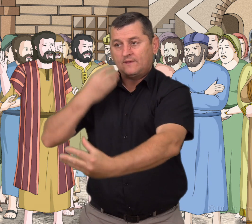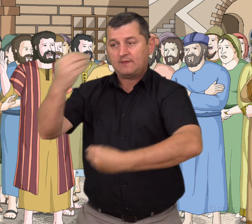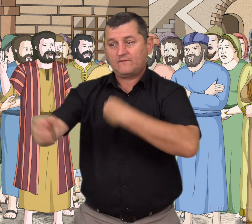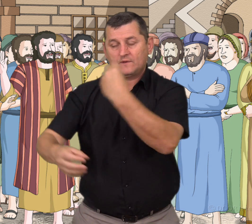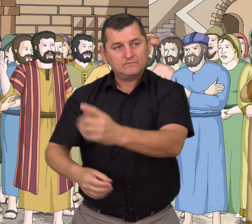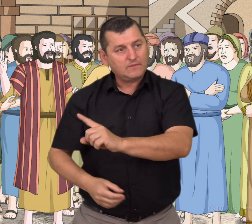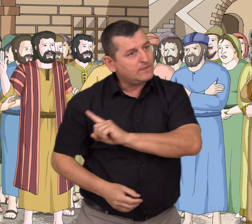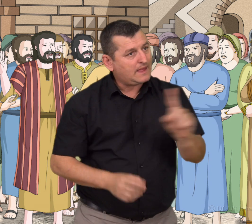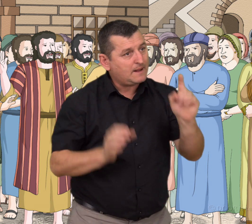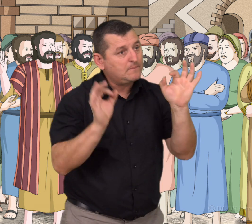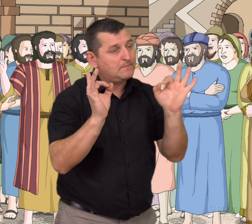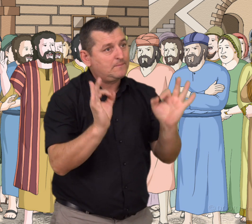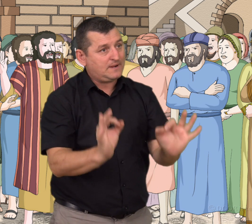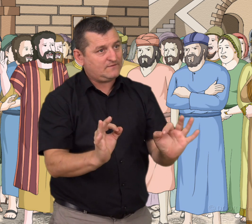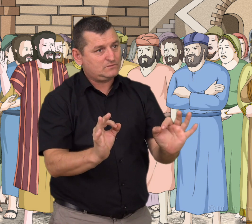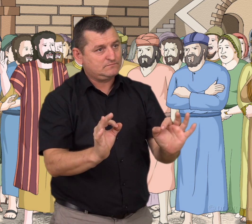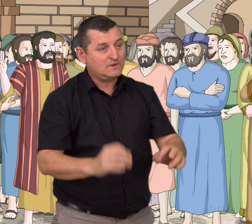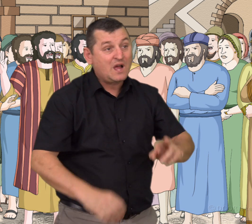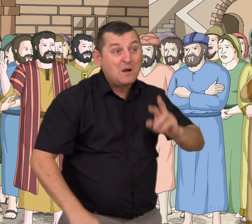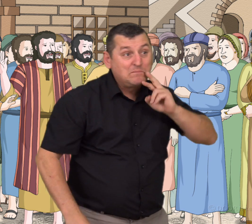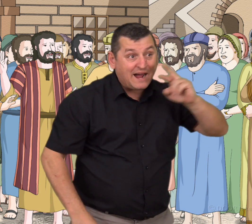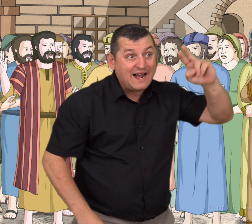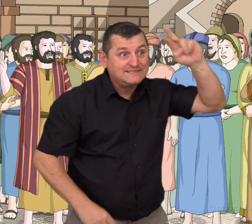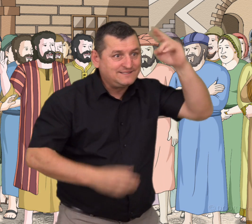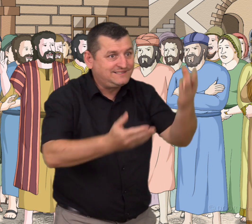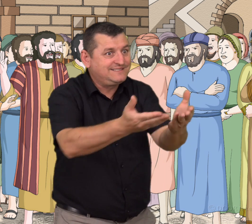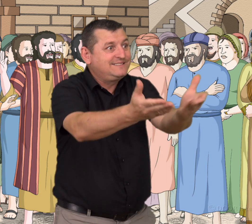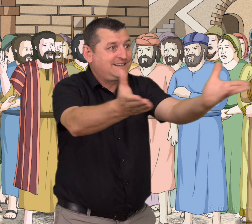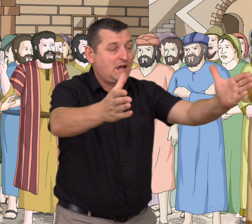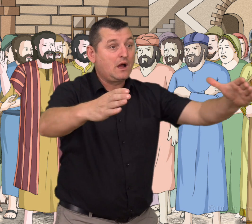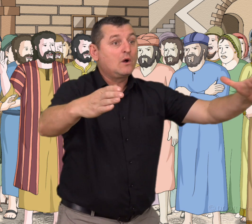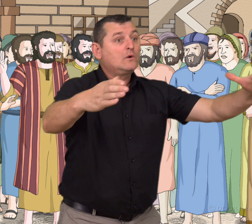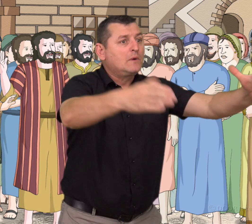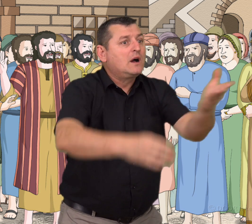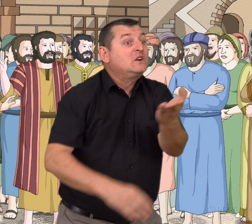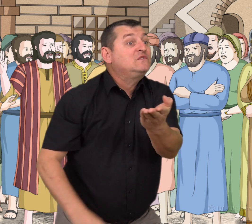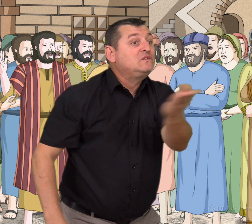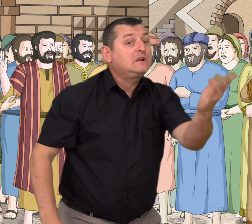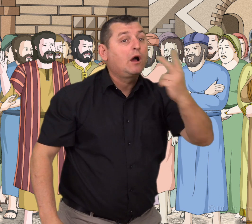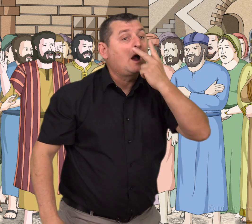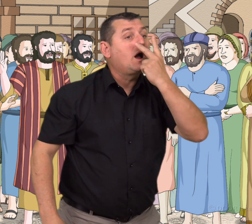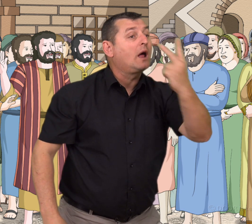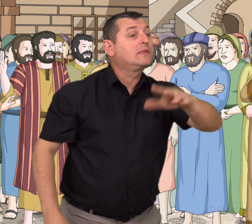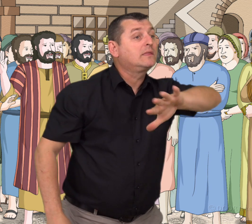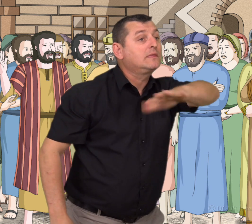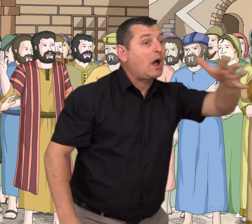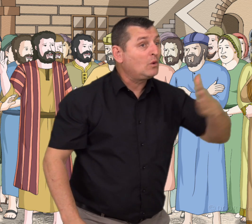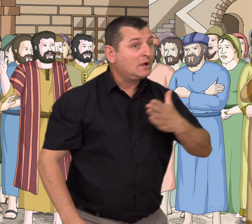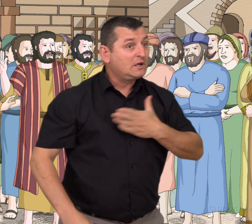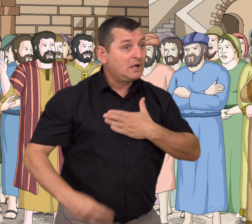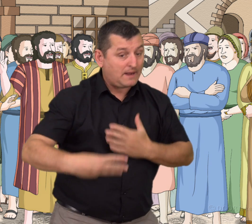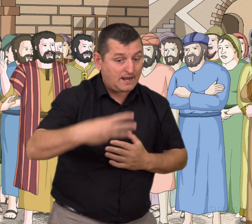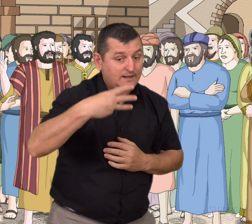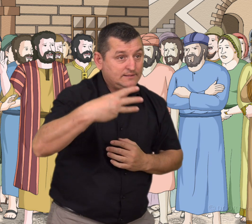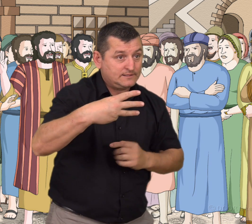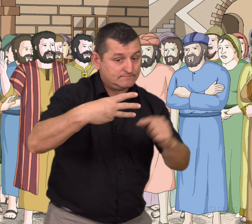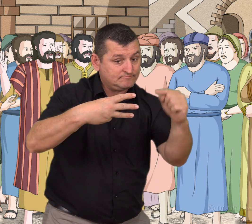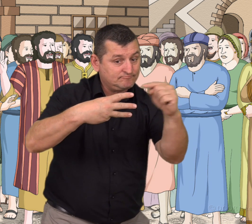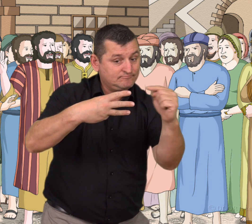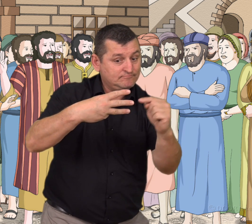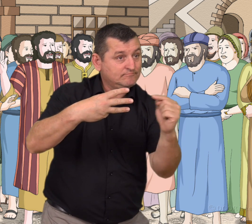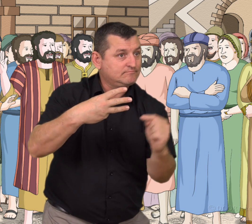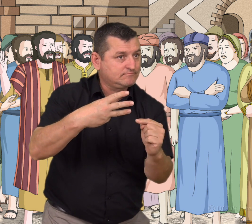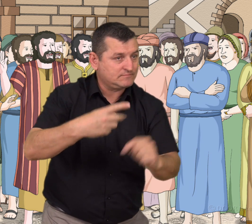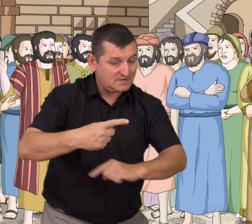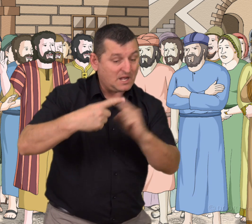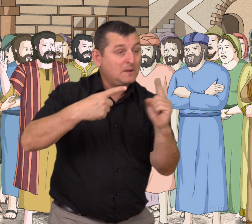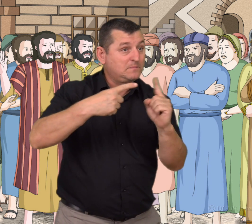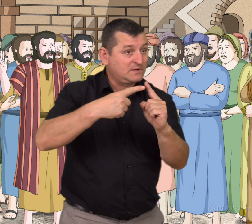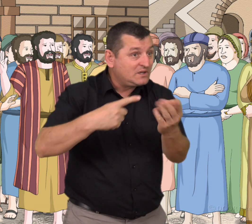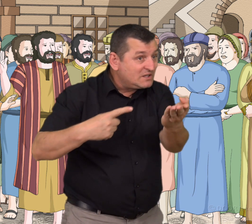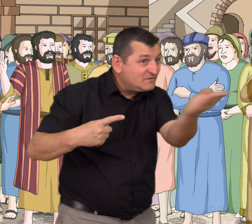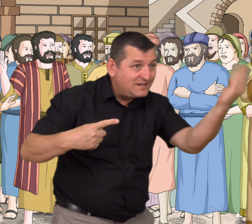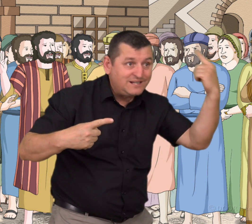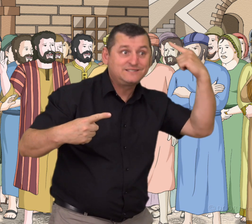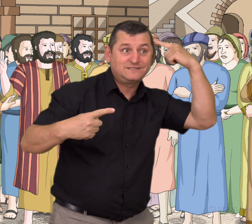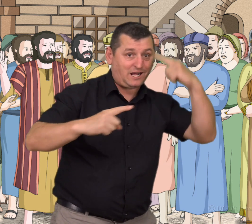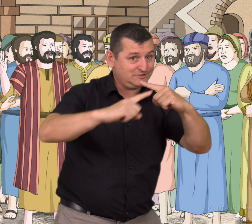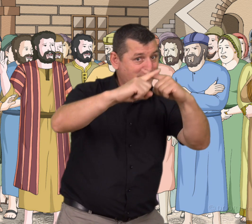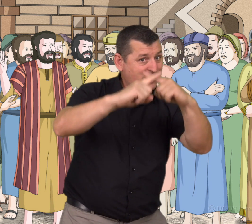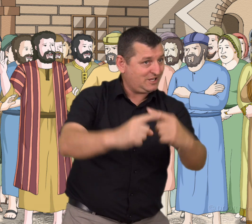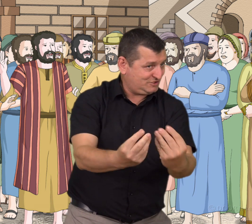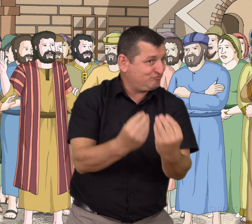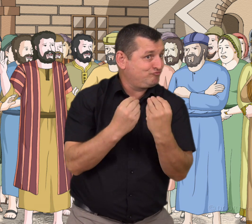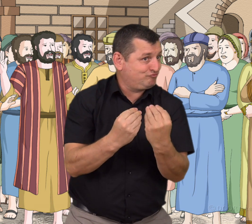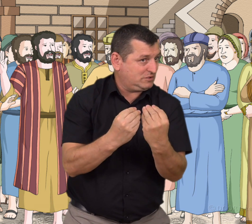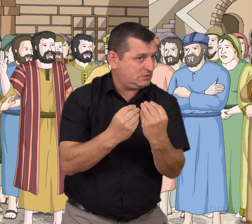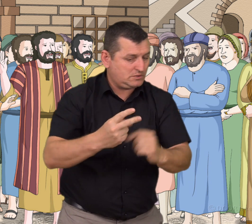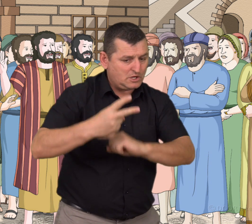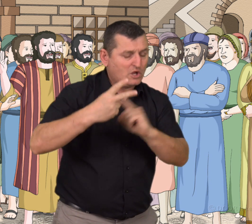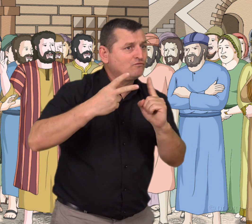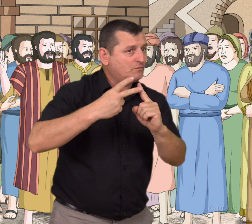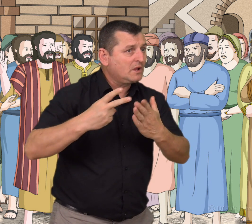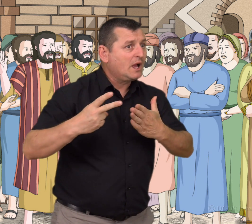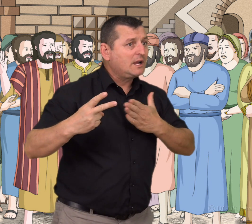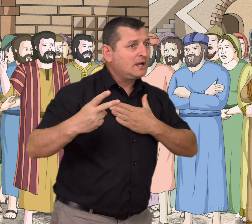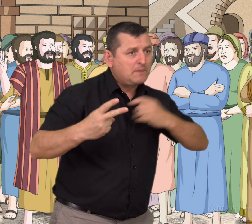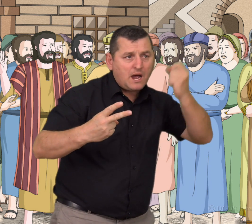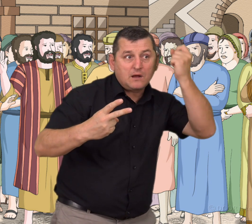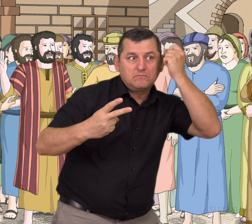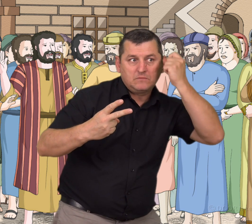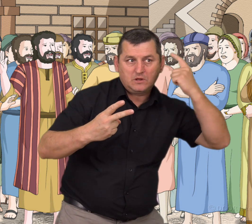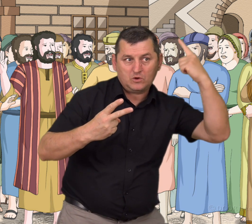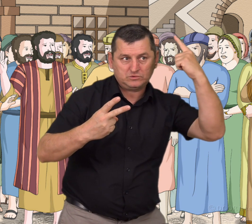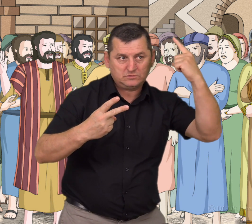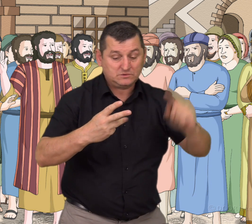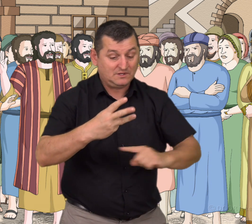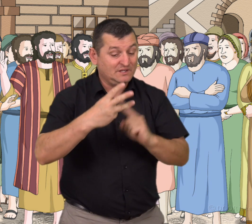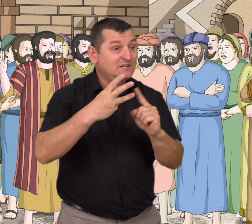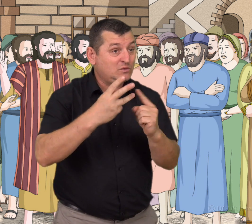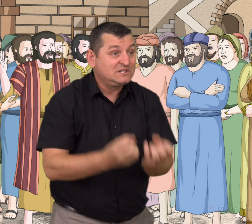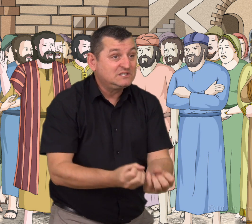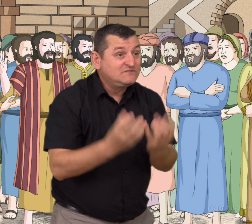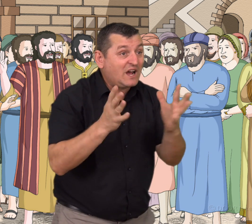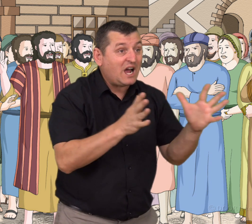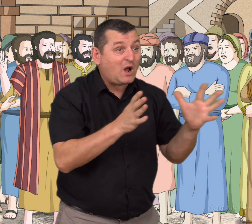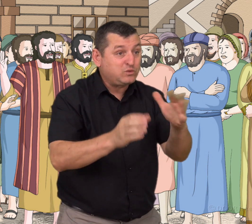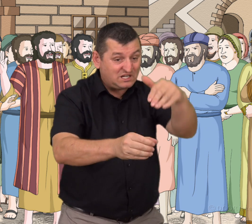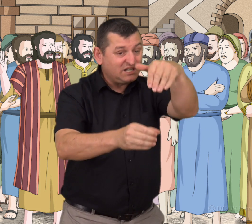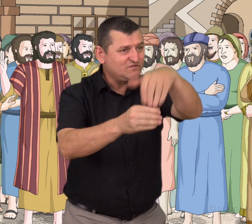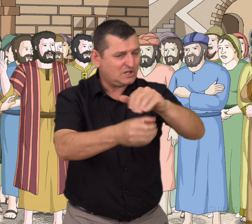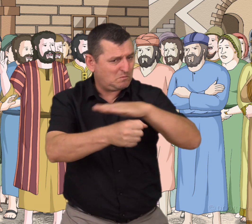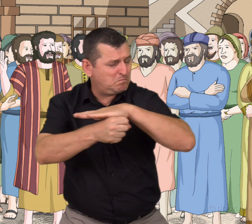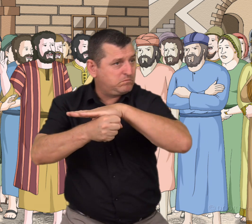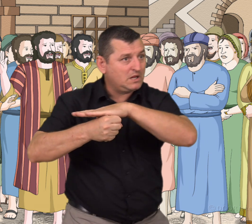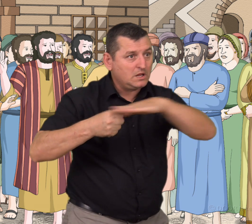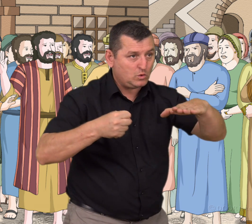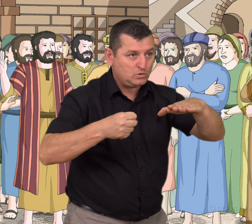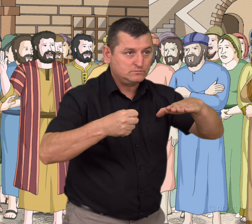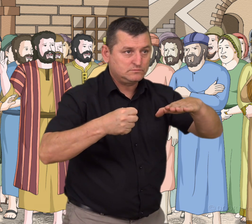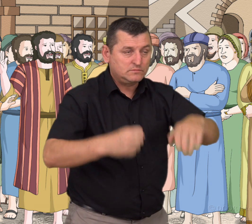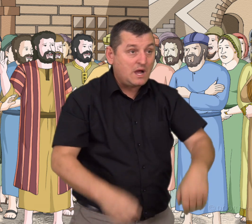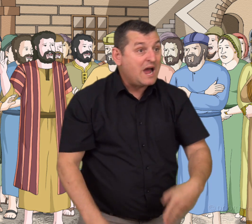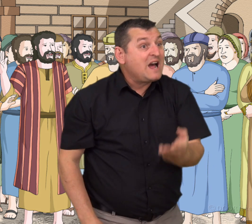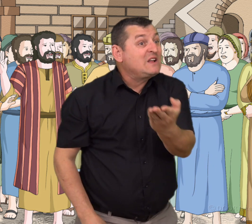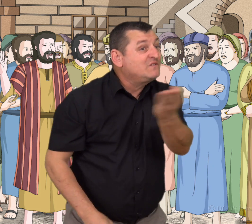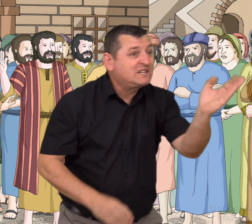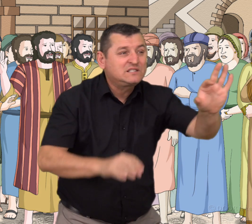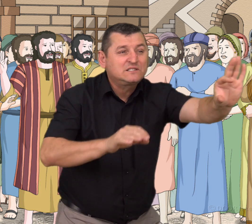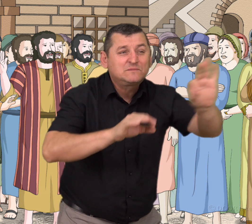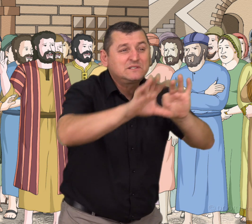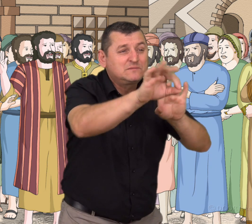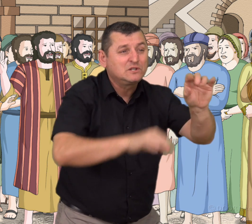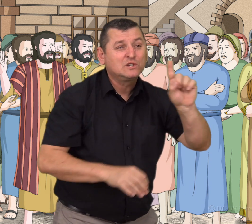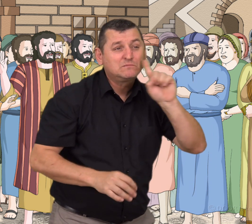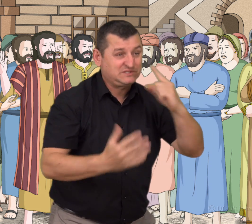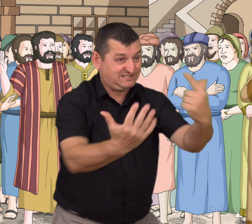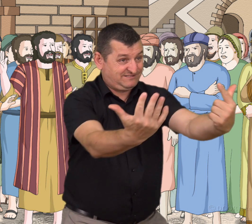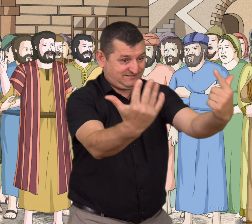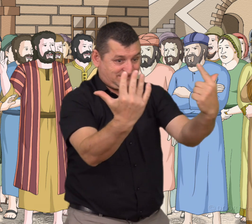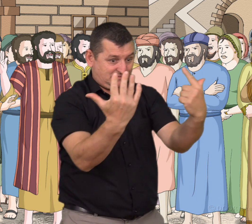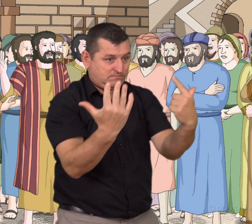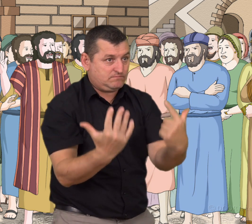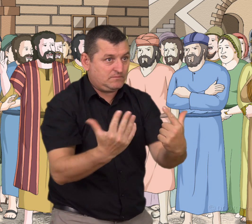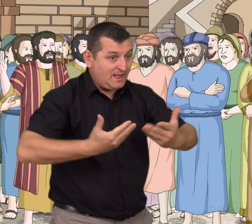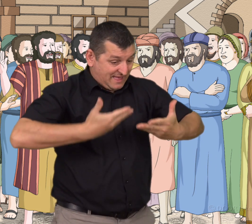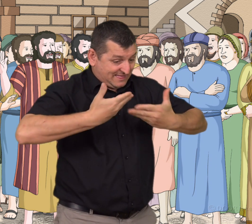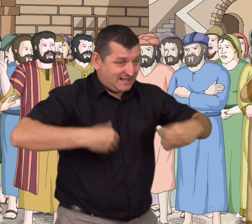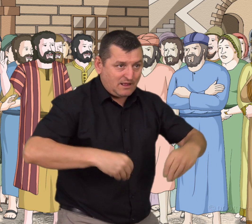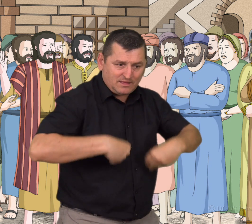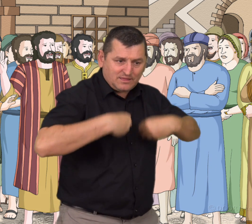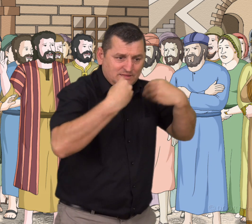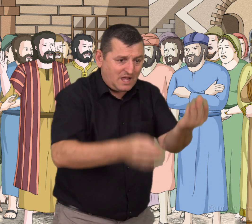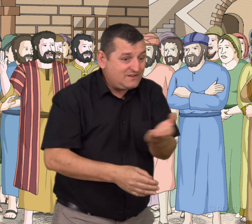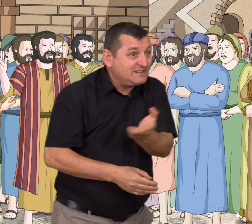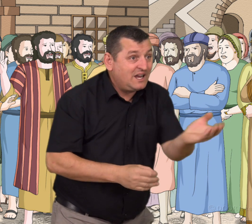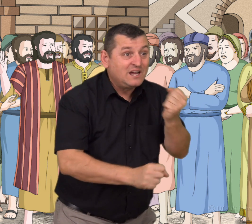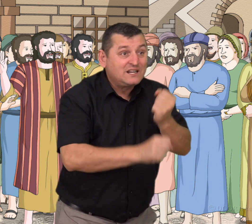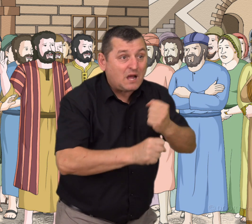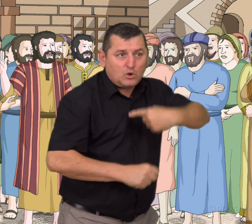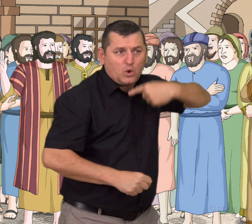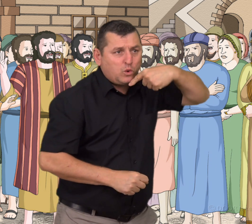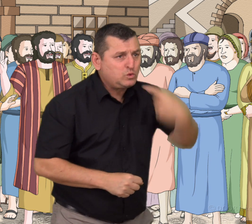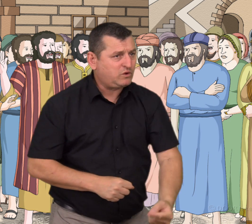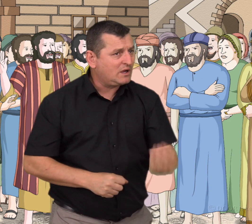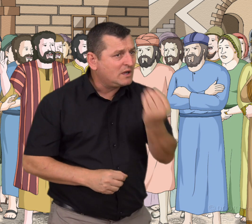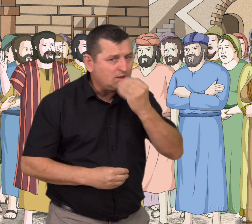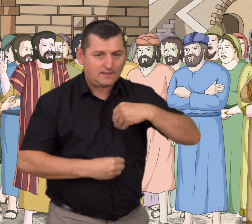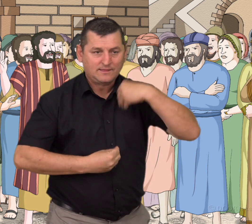Therefore, brothers, select from among you seven men confirmed to be full of the Spirit and wisdom.